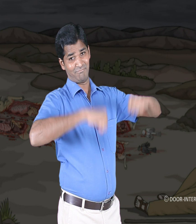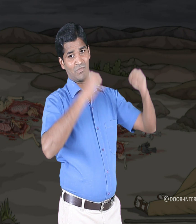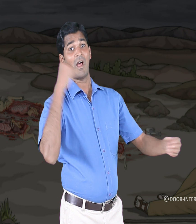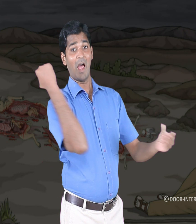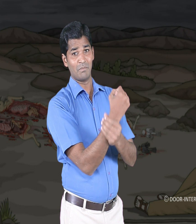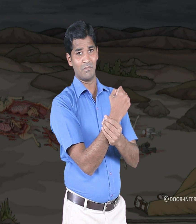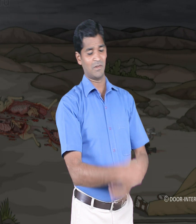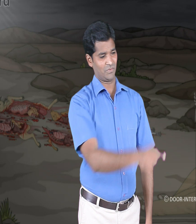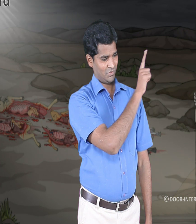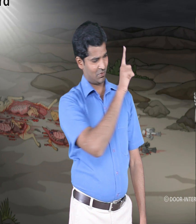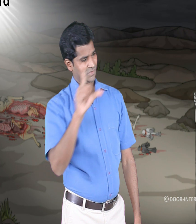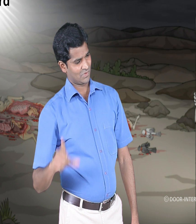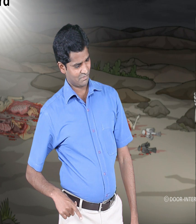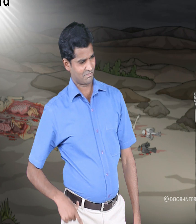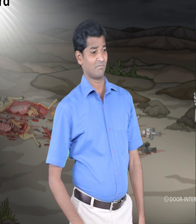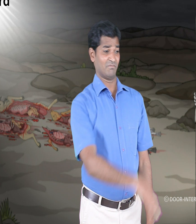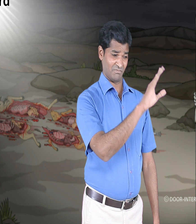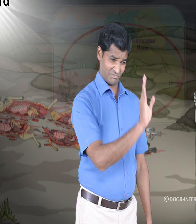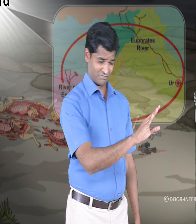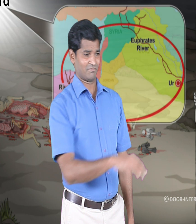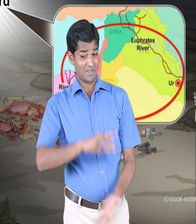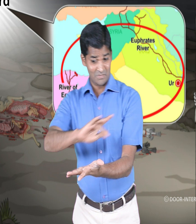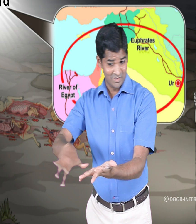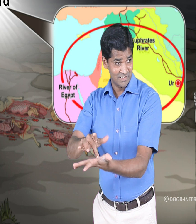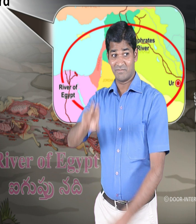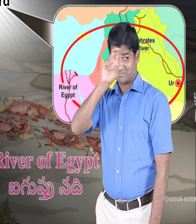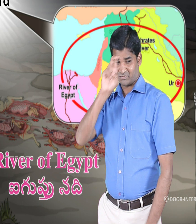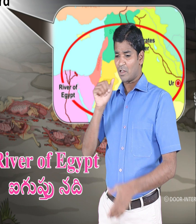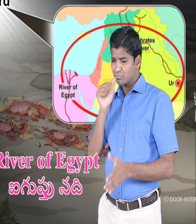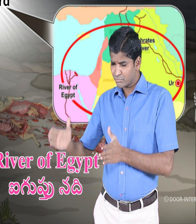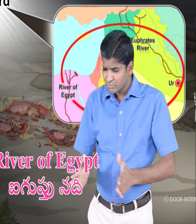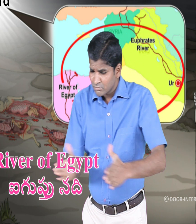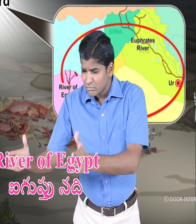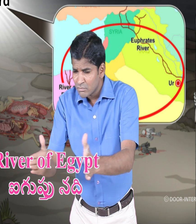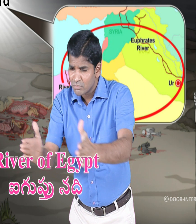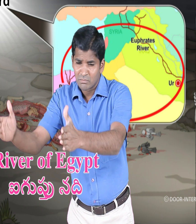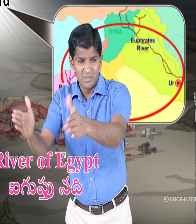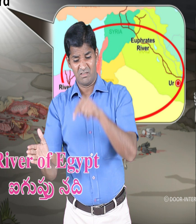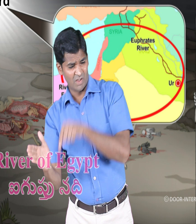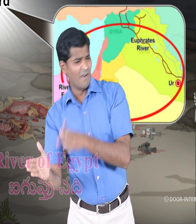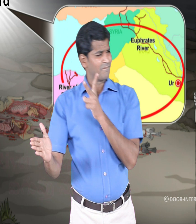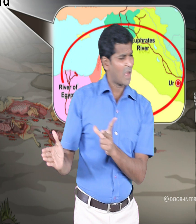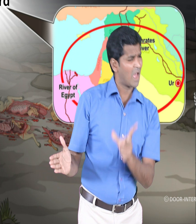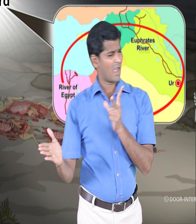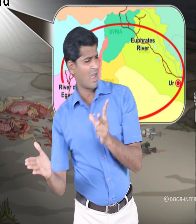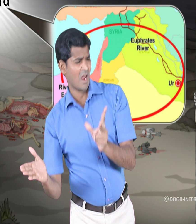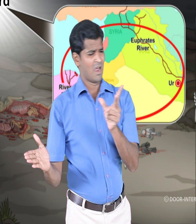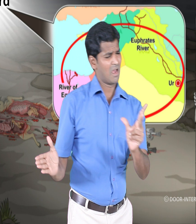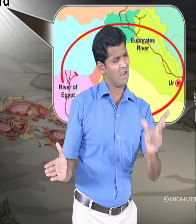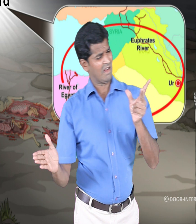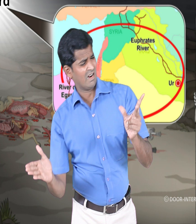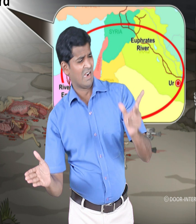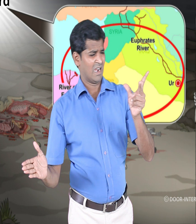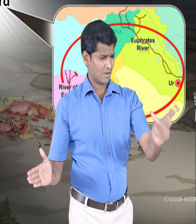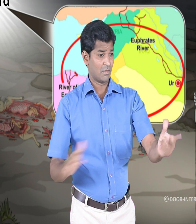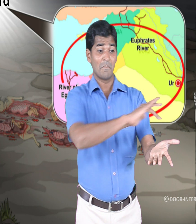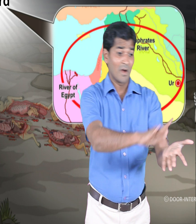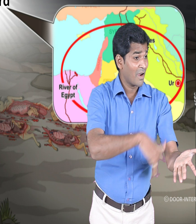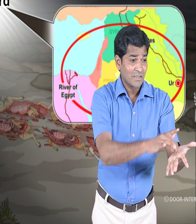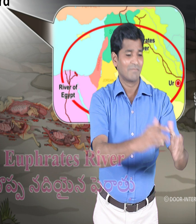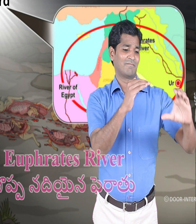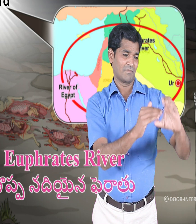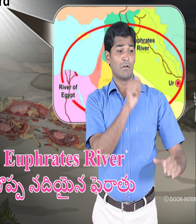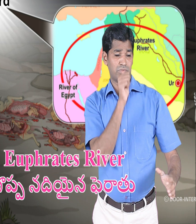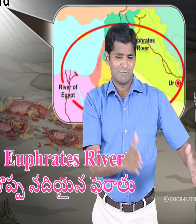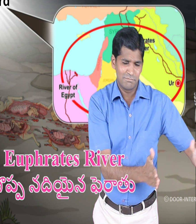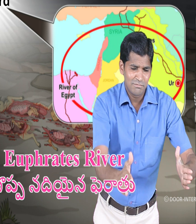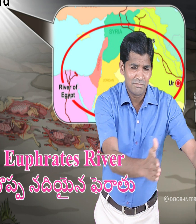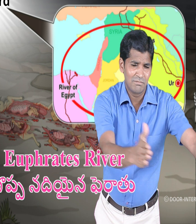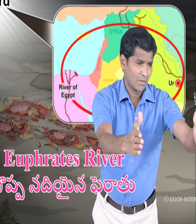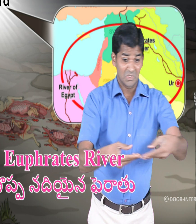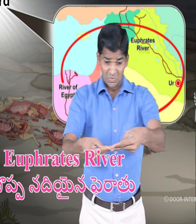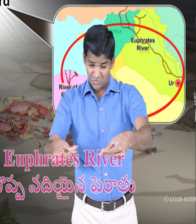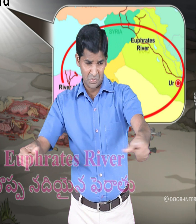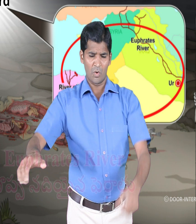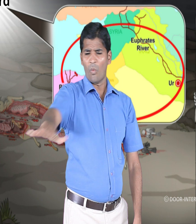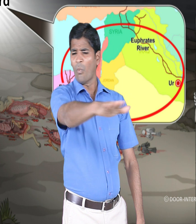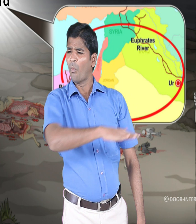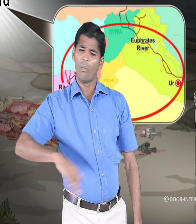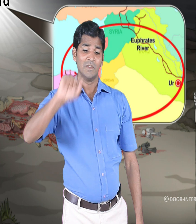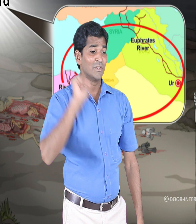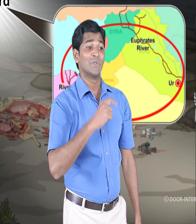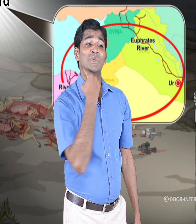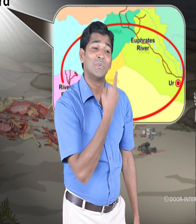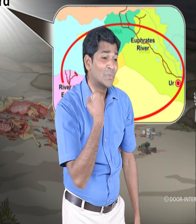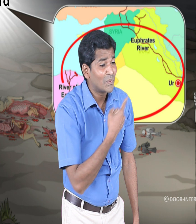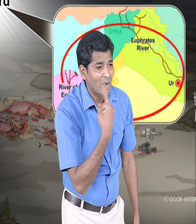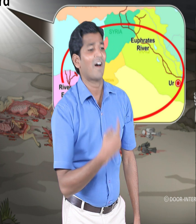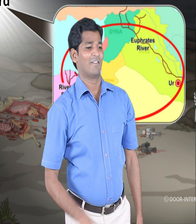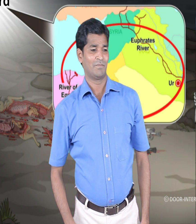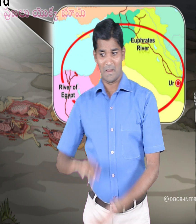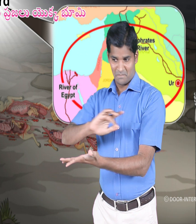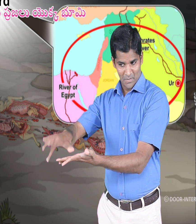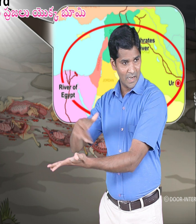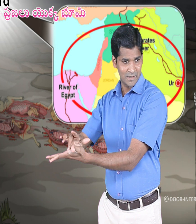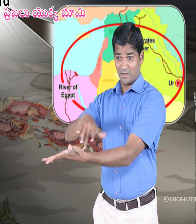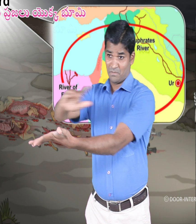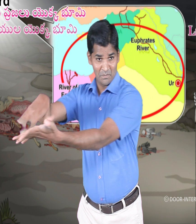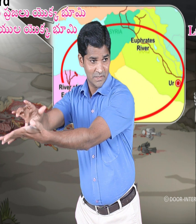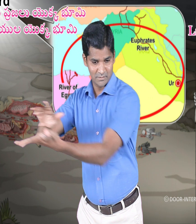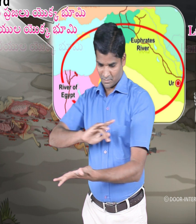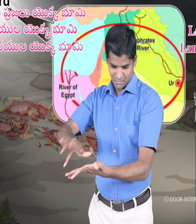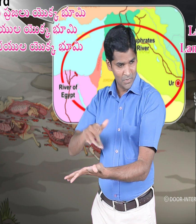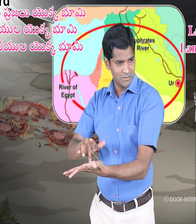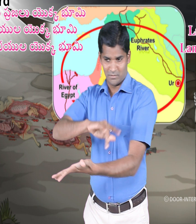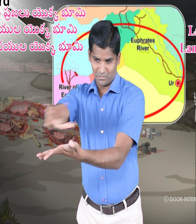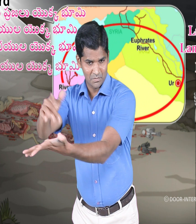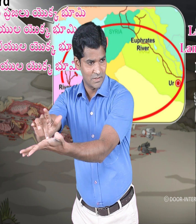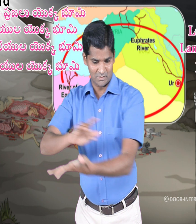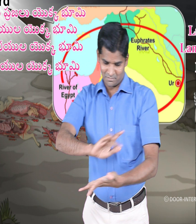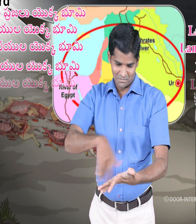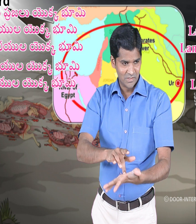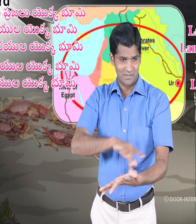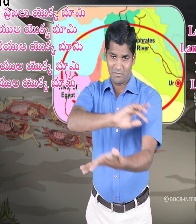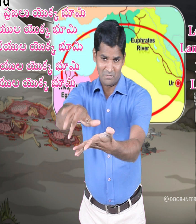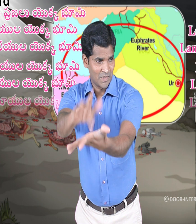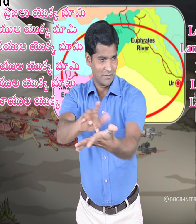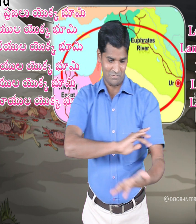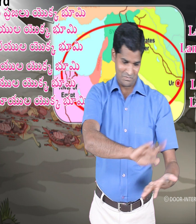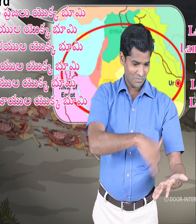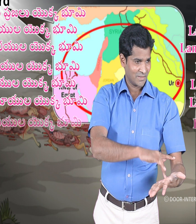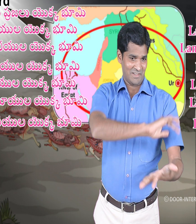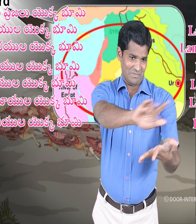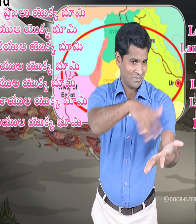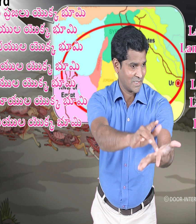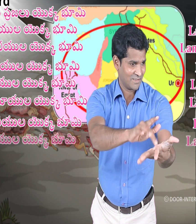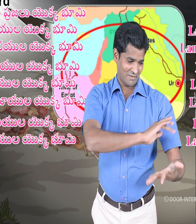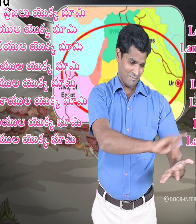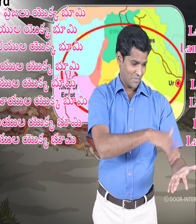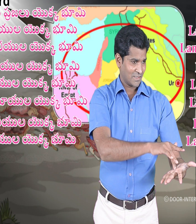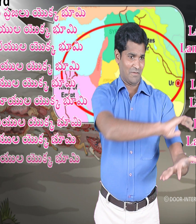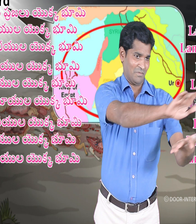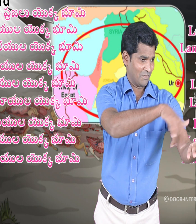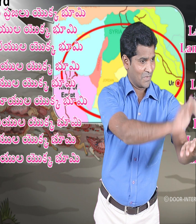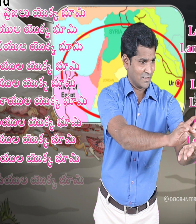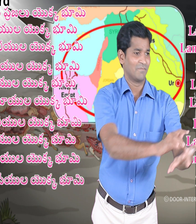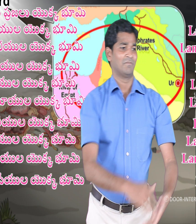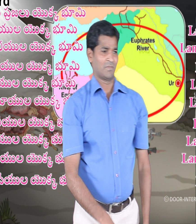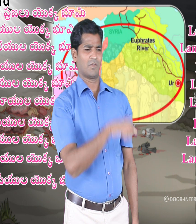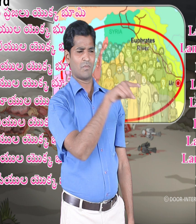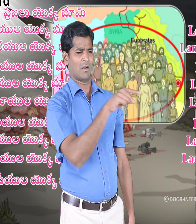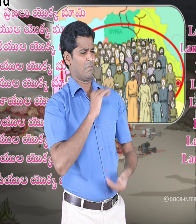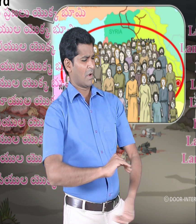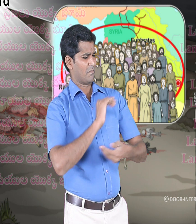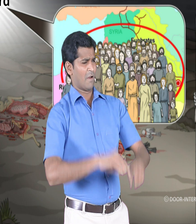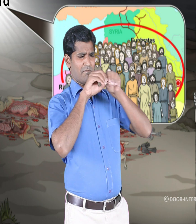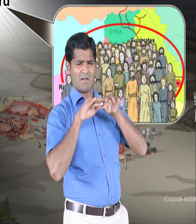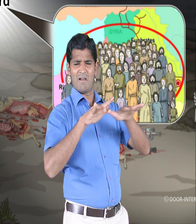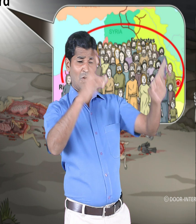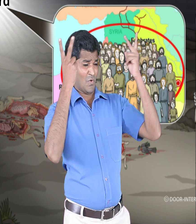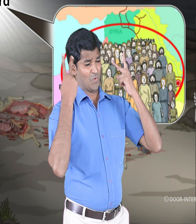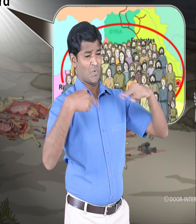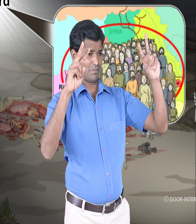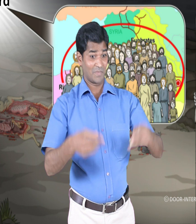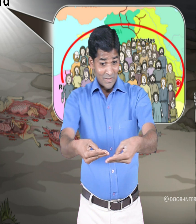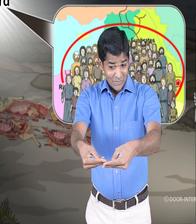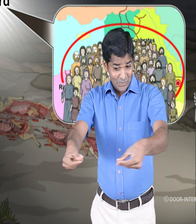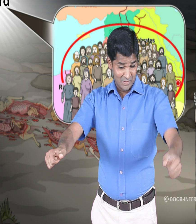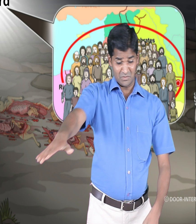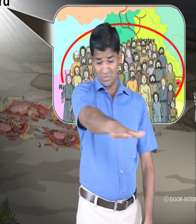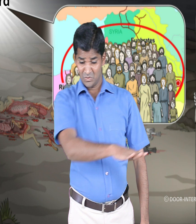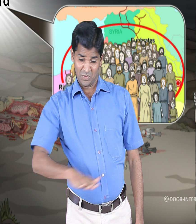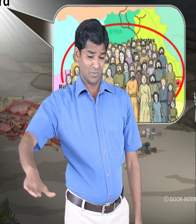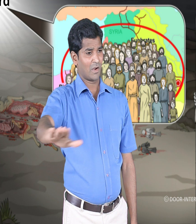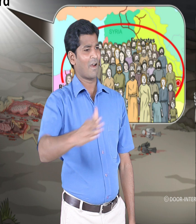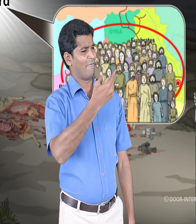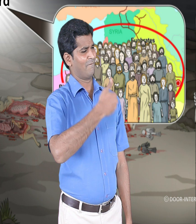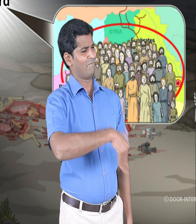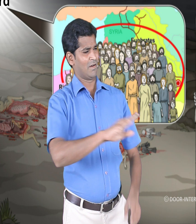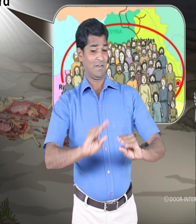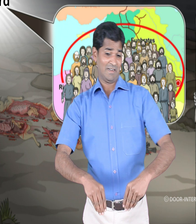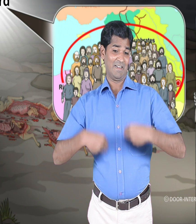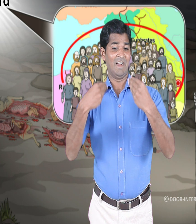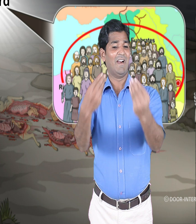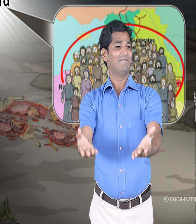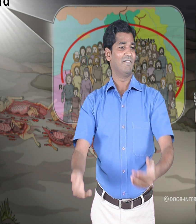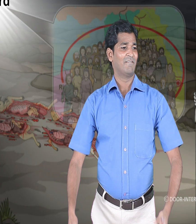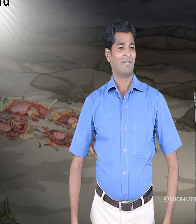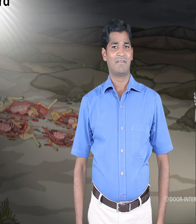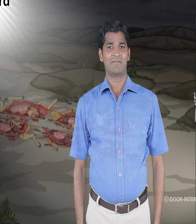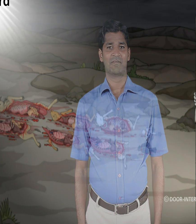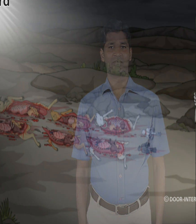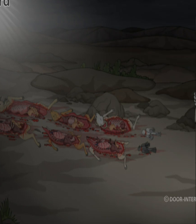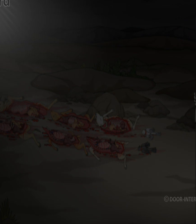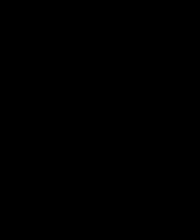On that day the LORD made a covenant with Abram, saying, “To your descendants I have given this land—from the river of Egypt to the great River Euphrates— the land of the Kenites, Kenizzites, Kadmonites, Hittites, Perizzites, Rephaites, Amorites, Canaanites, Girgashites, and Jebusites.”